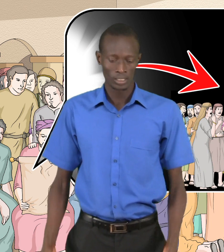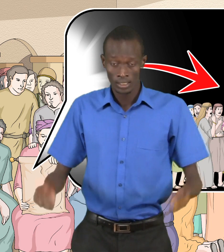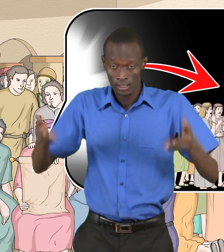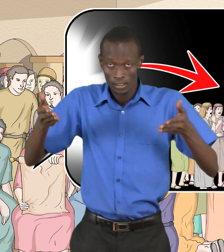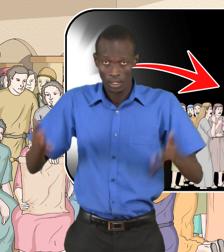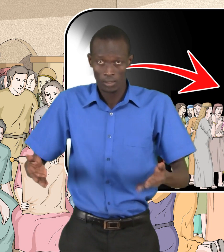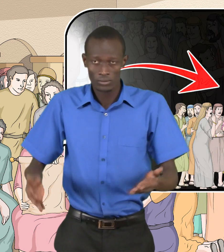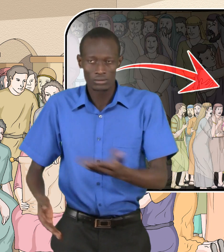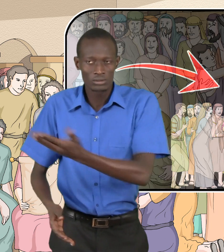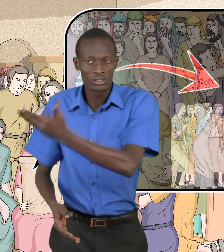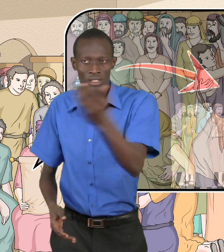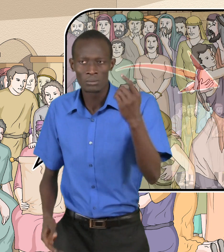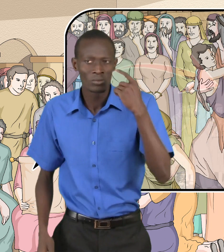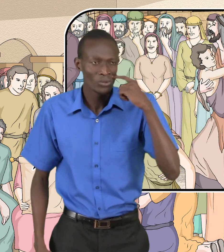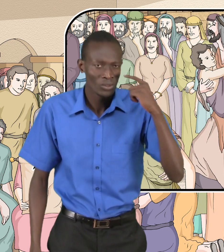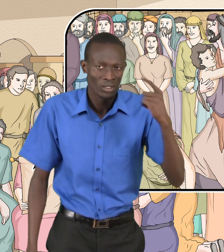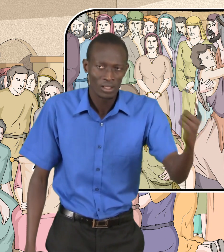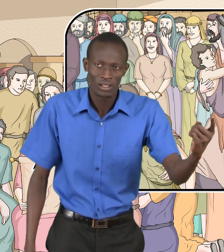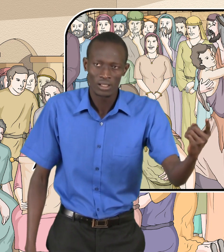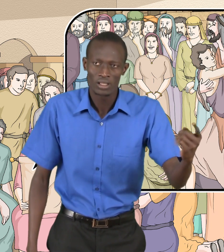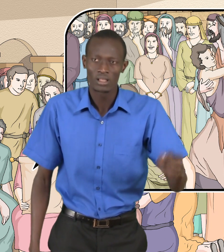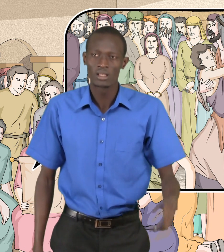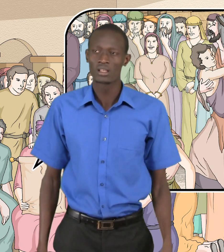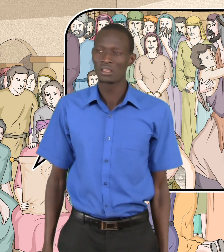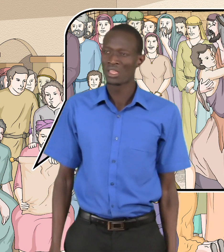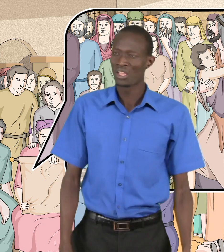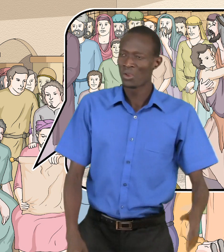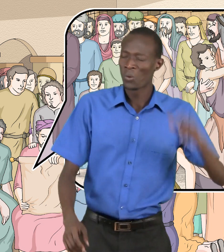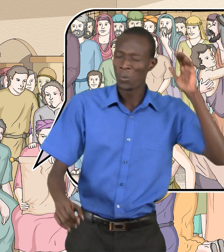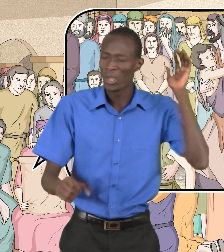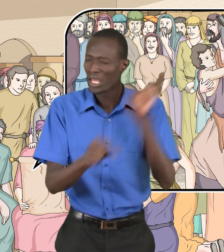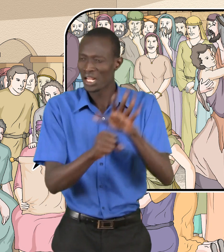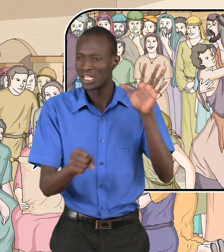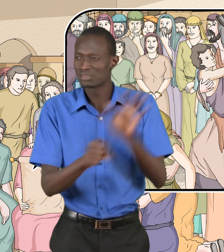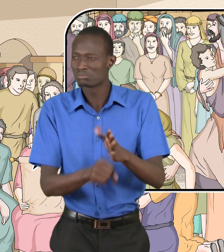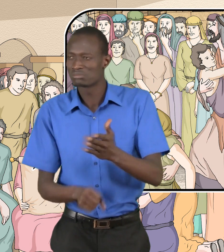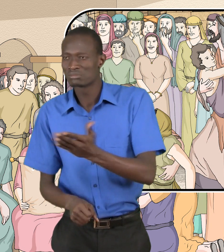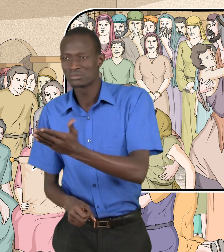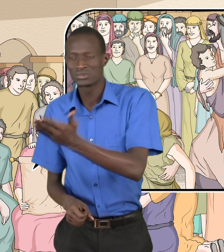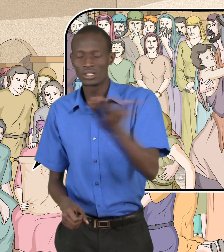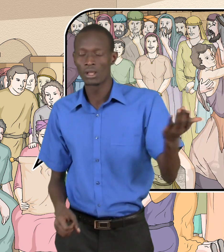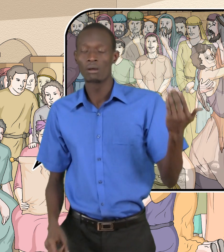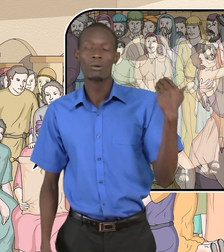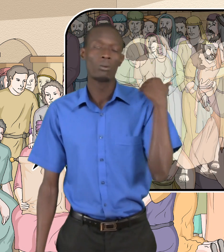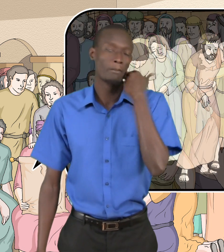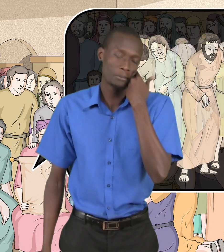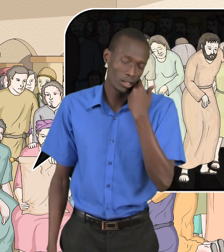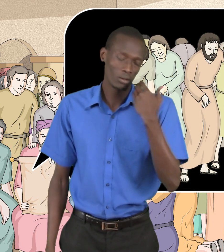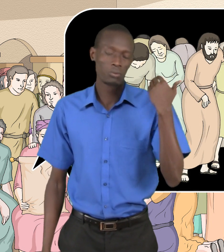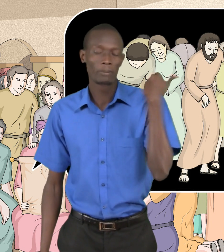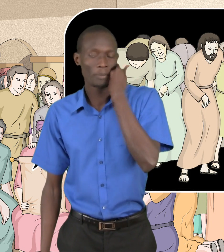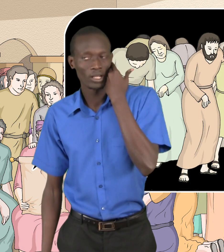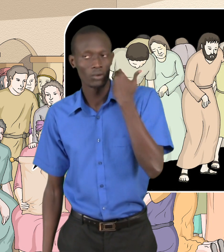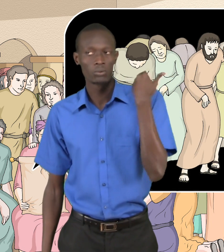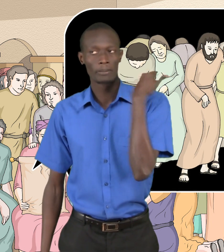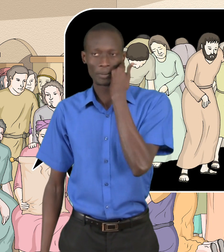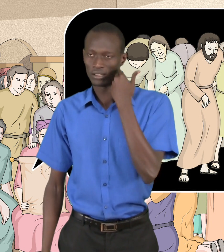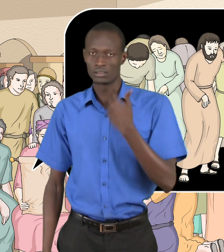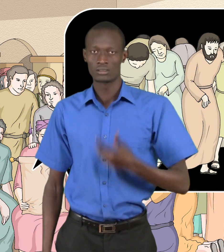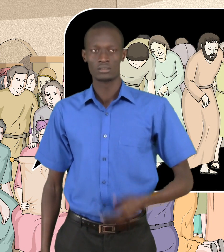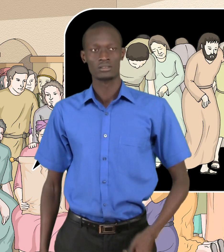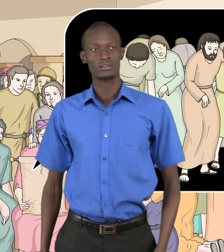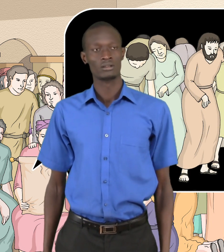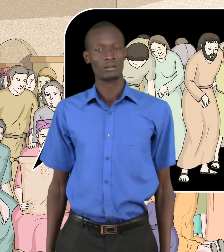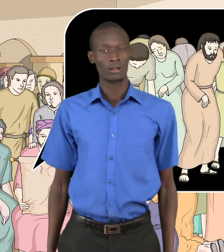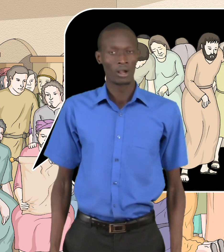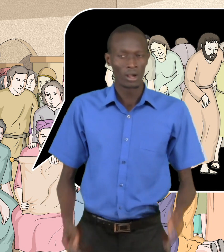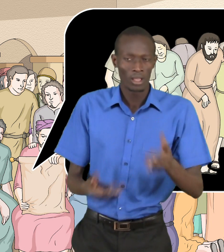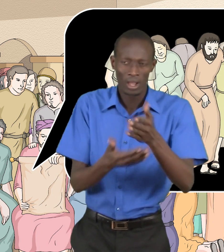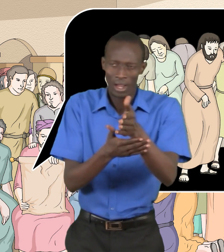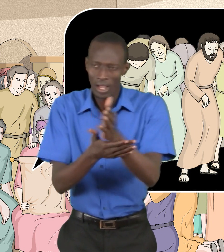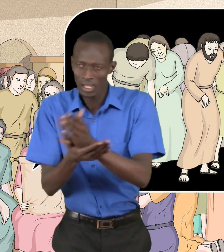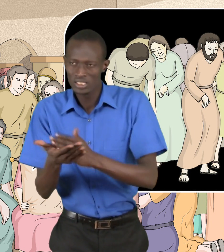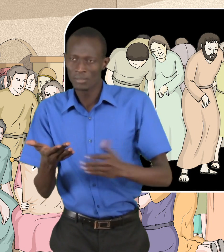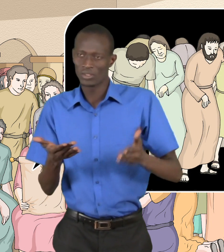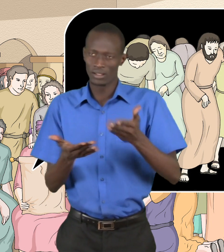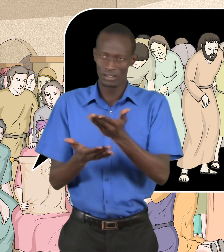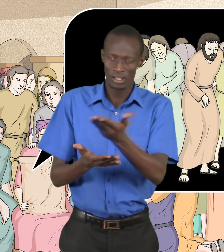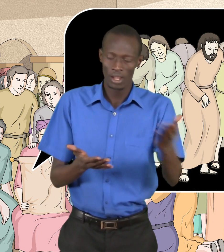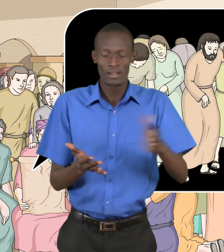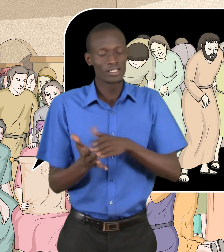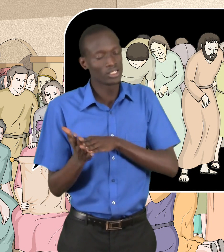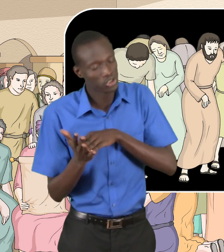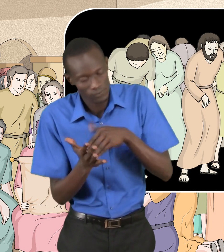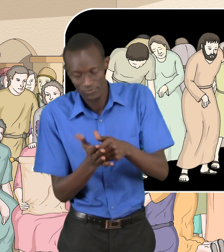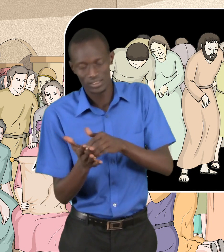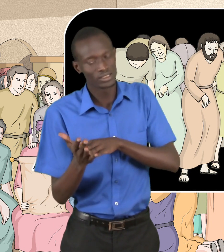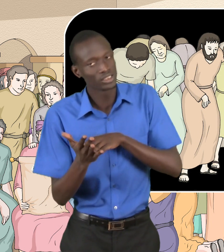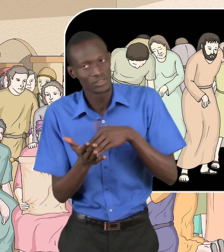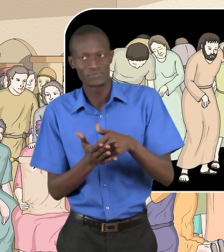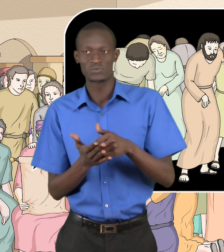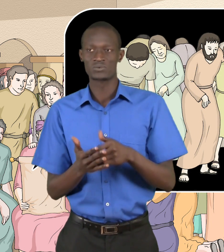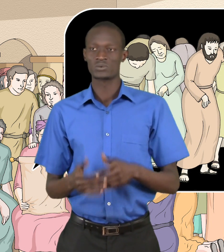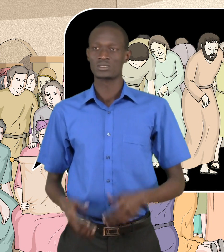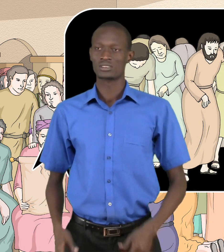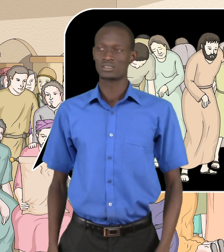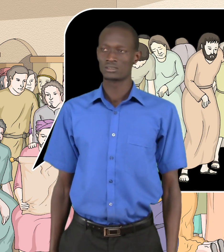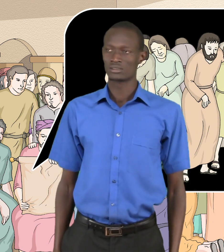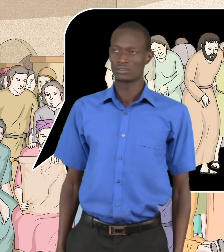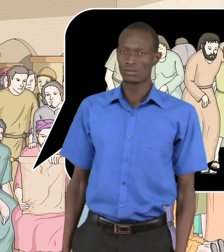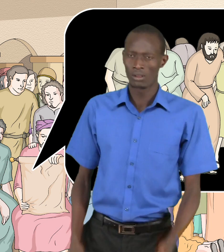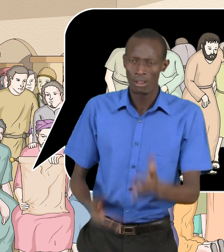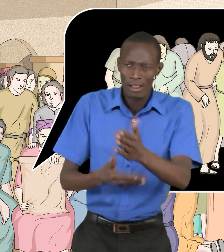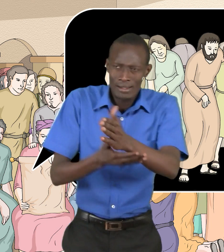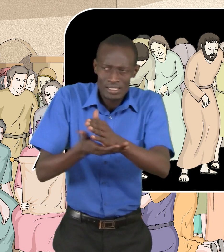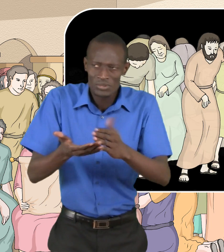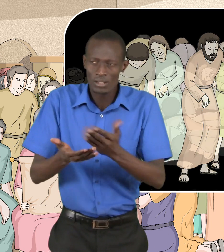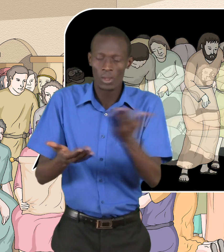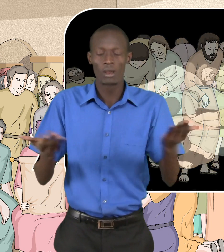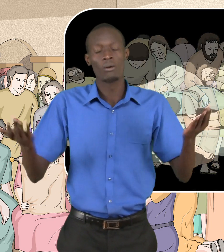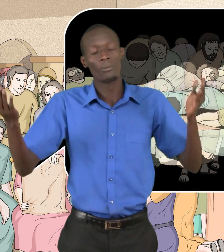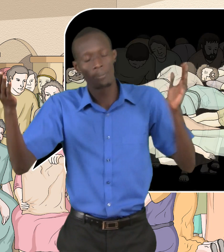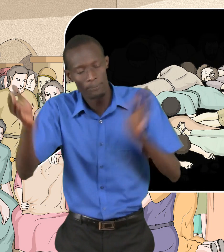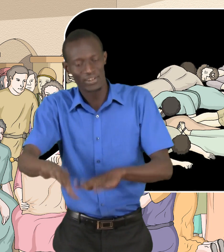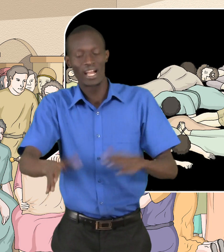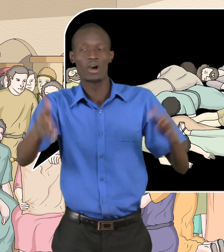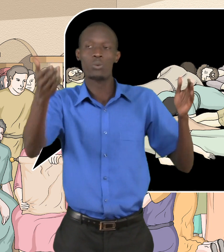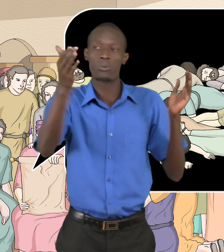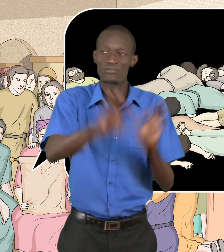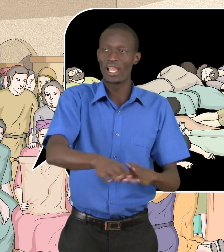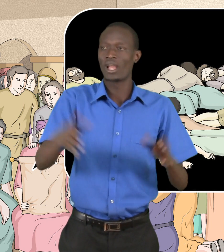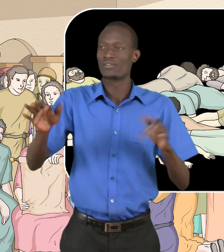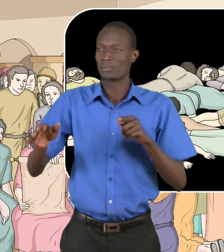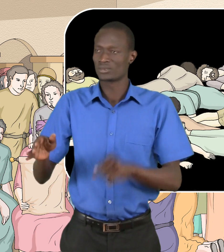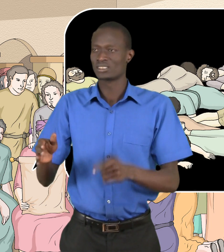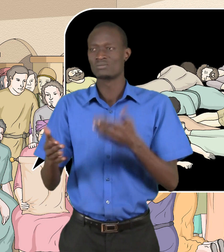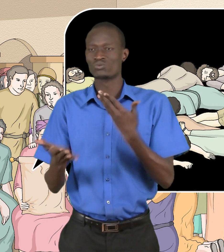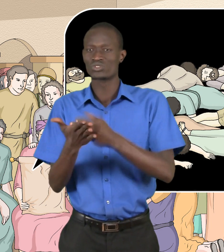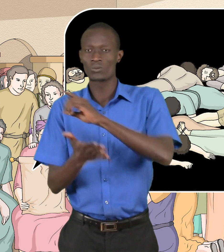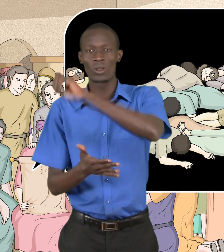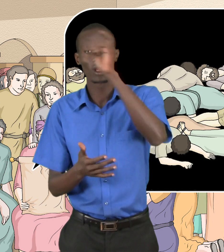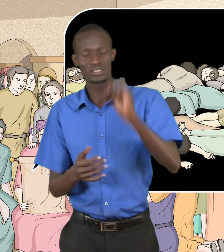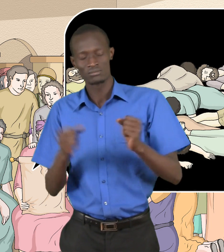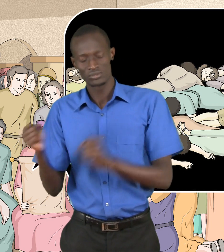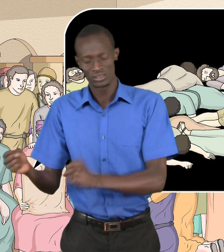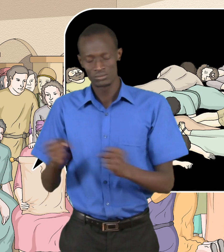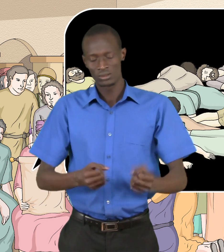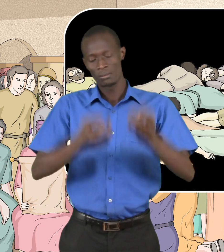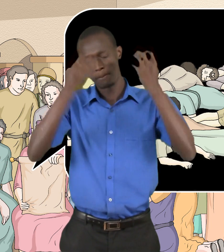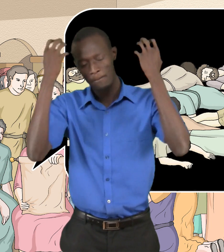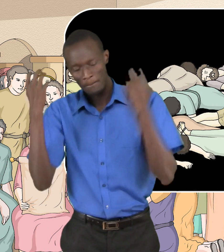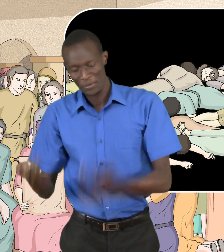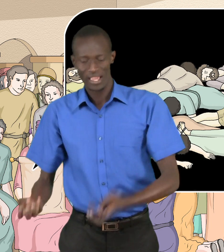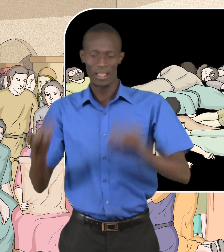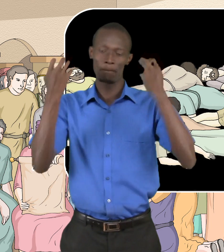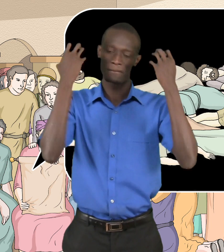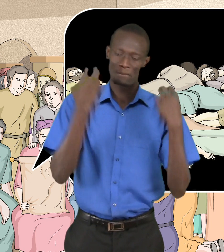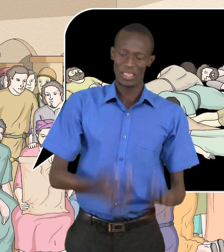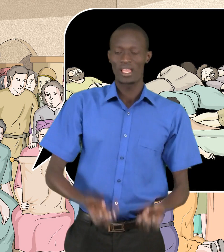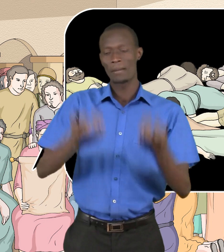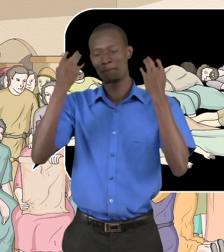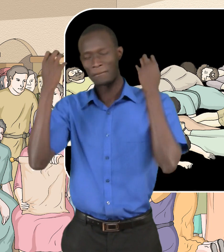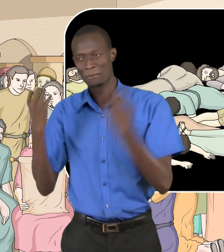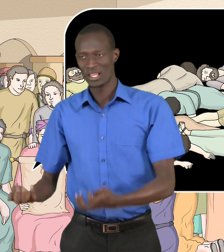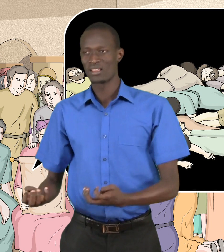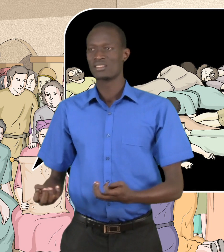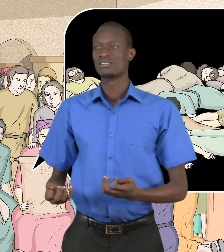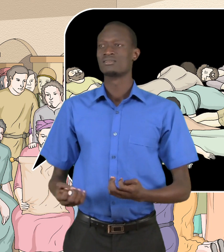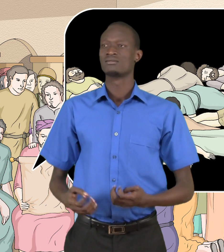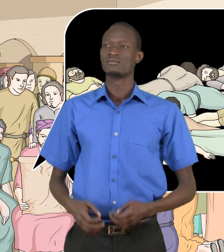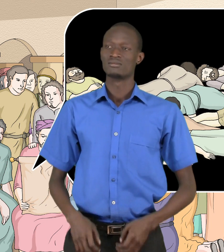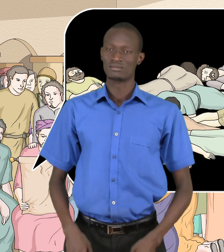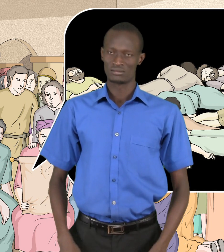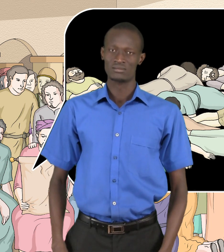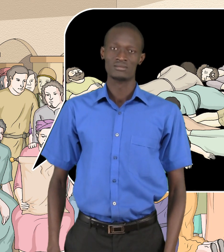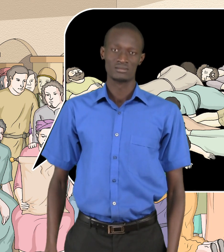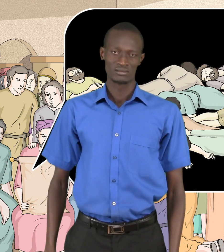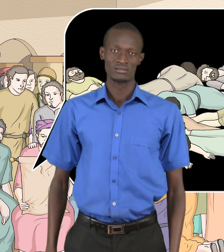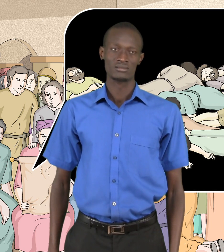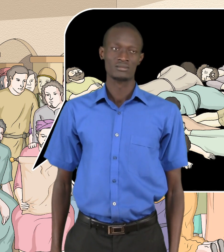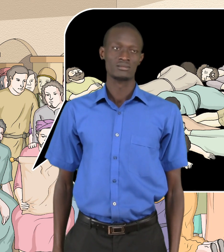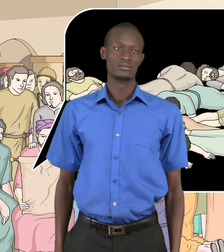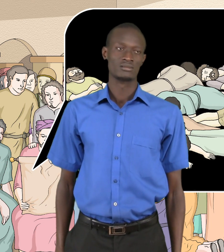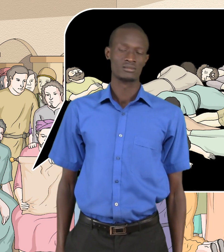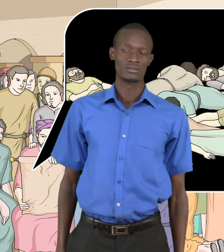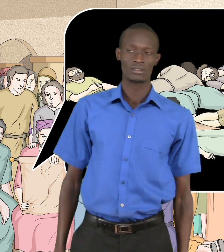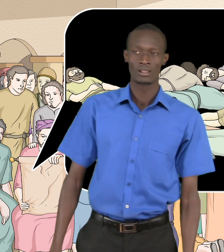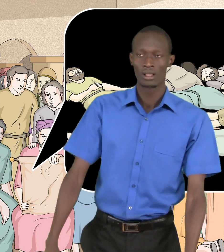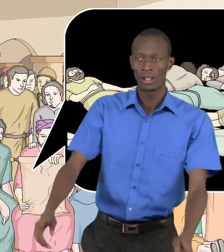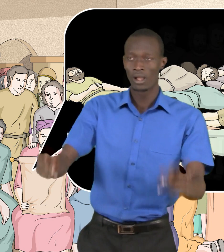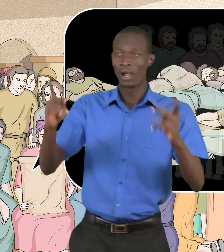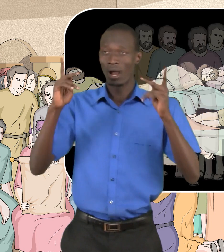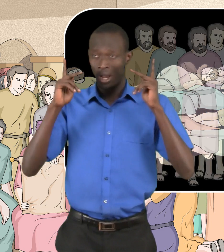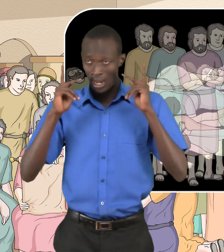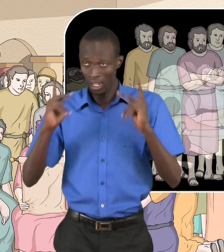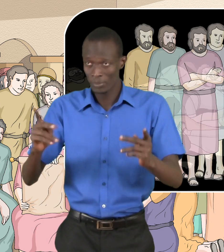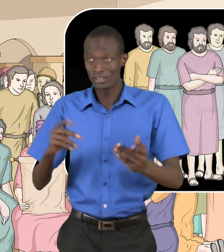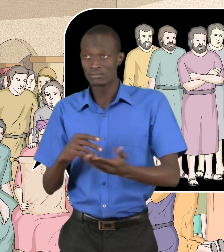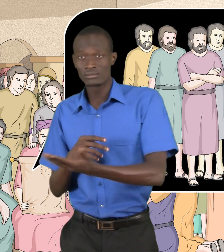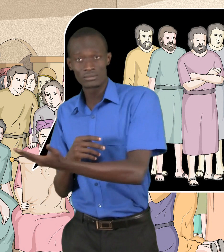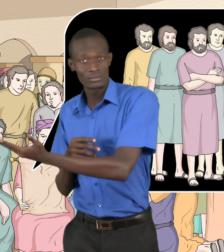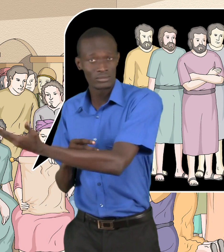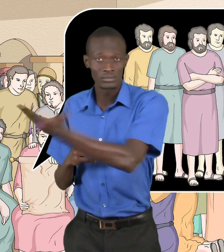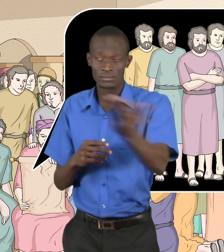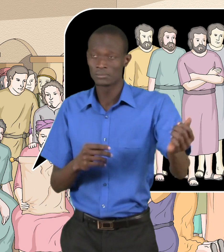That is why many among you are weak and sick, and a number of you have fallen asleep.